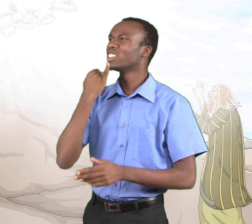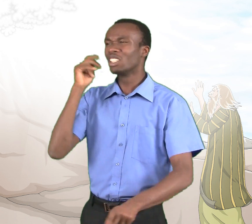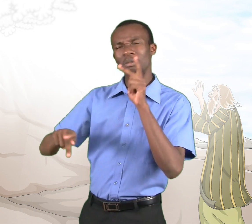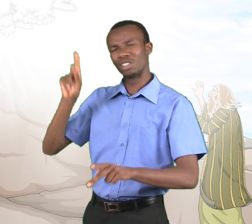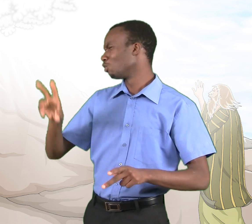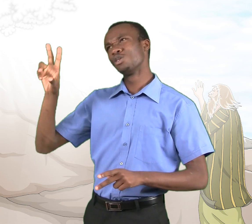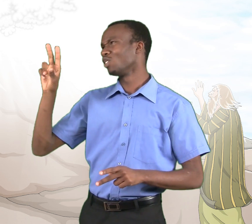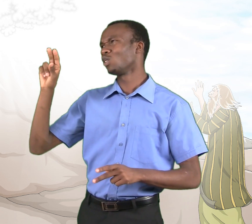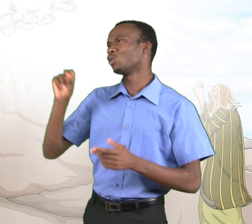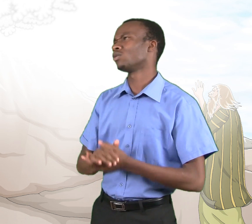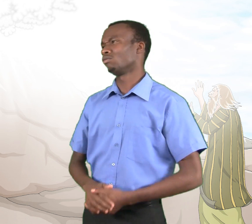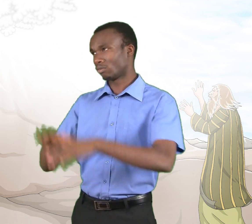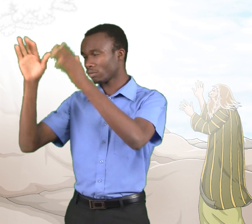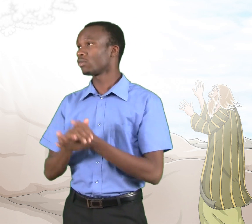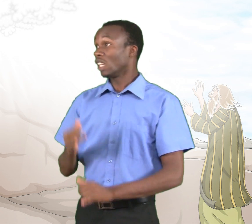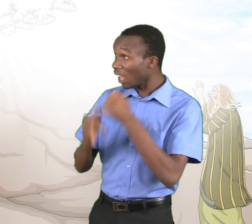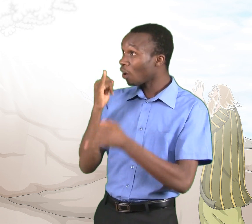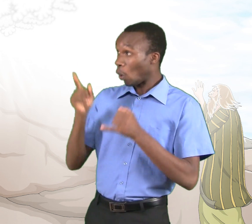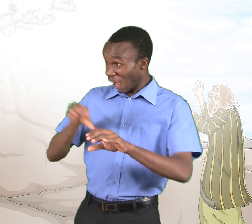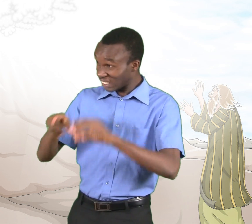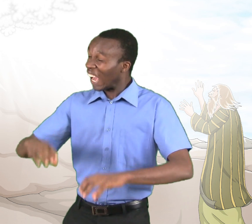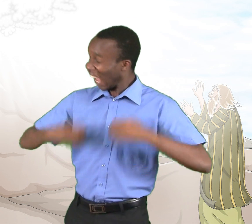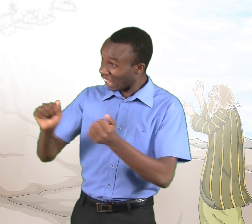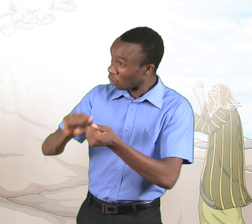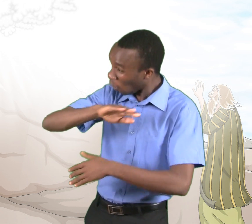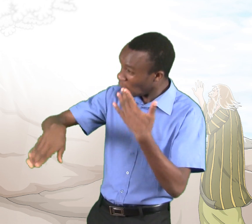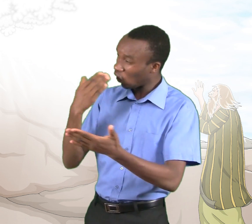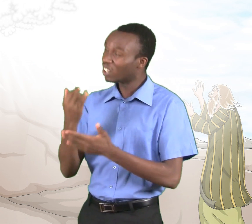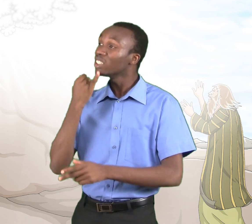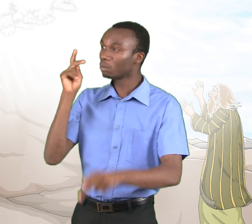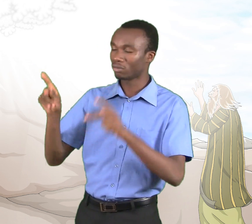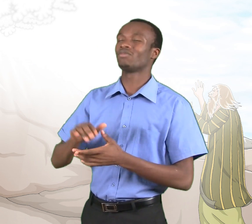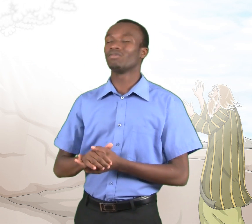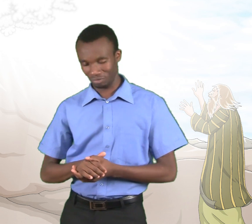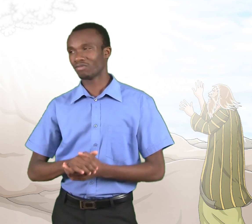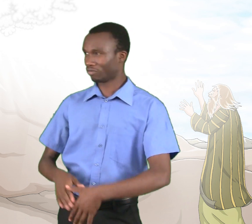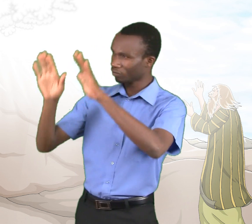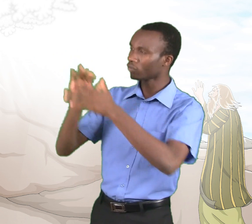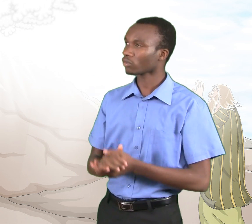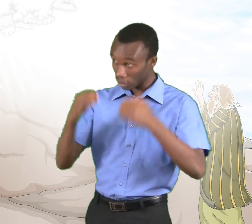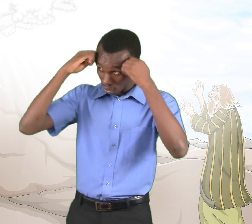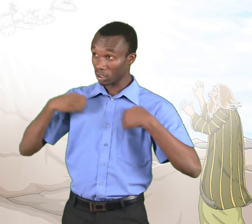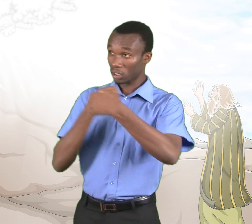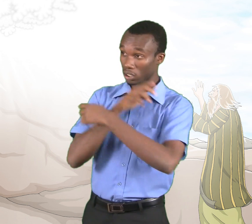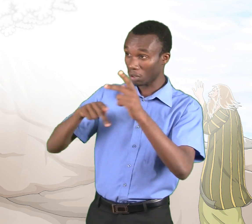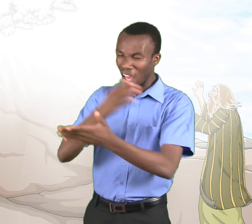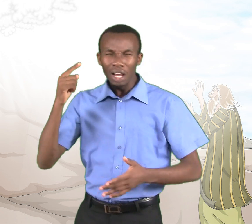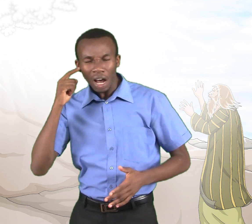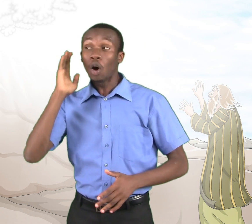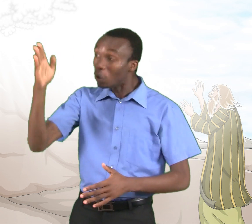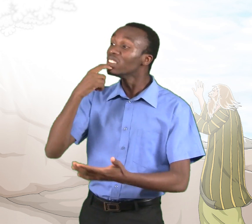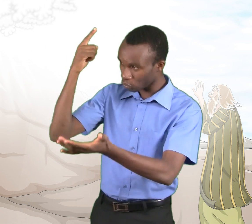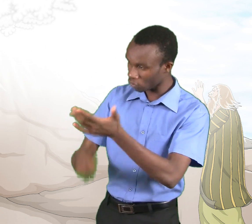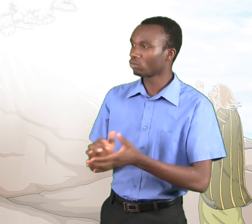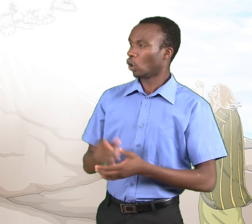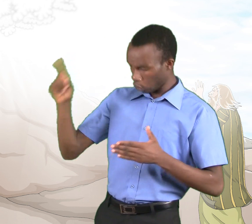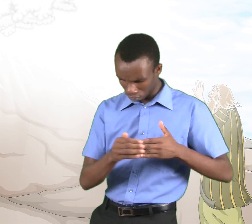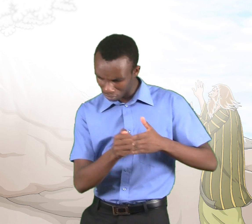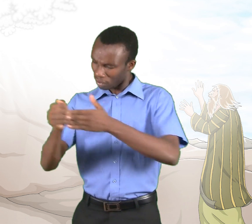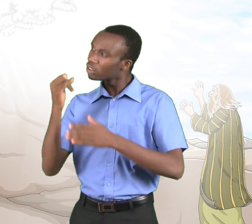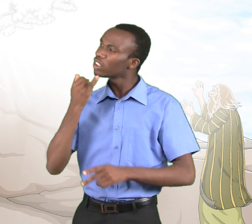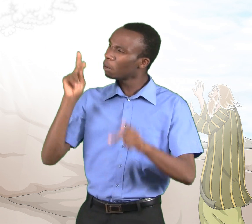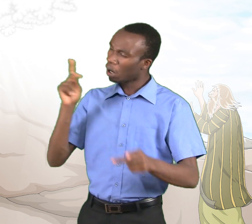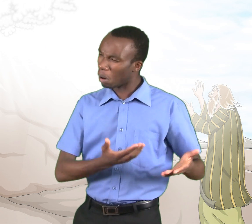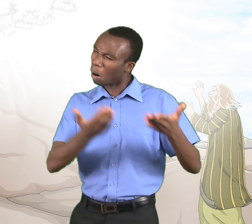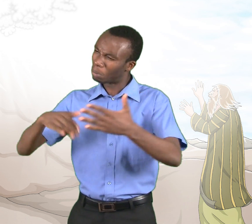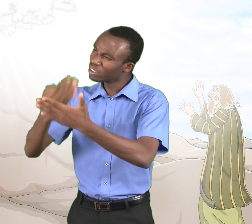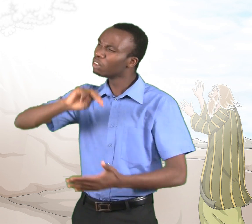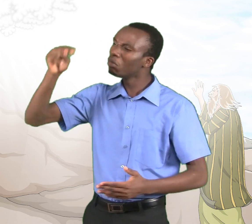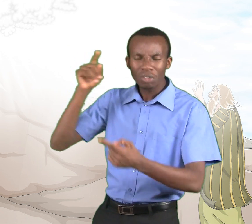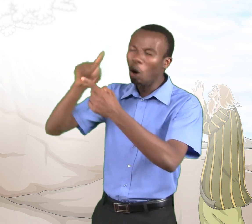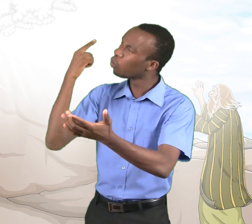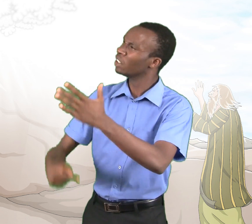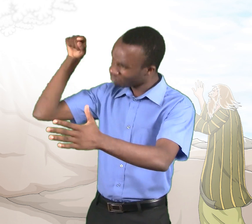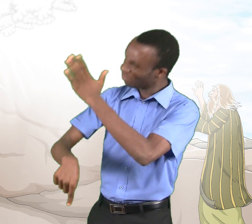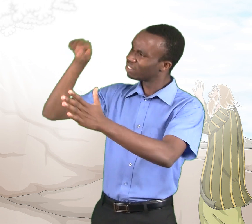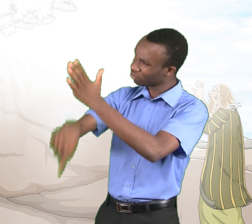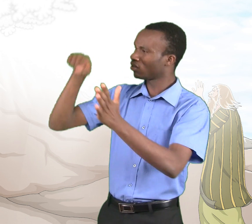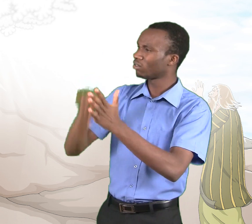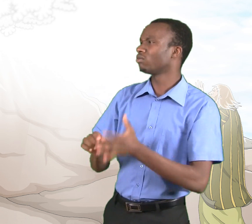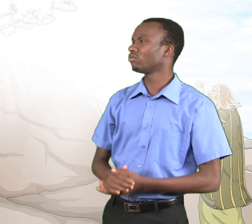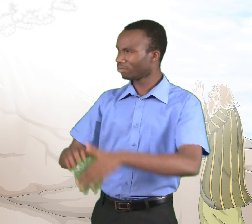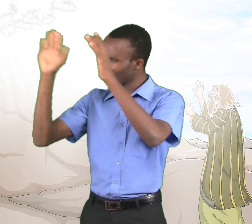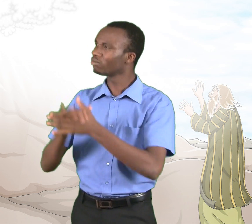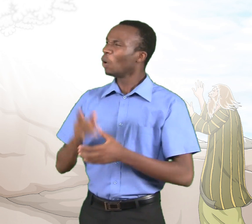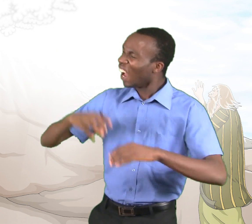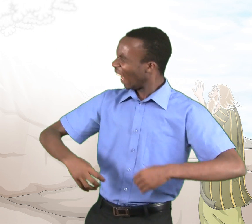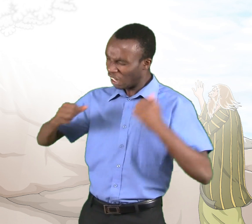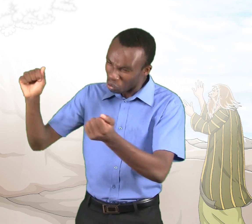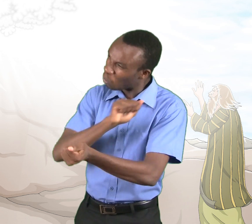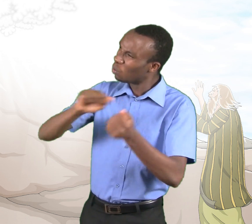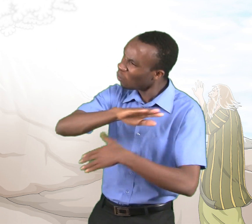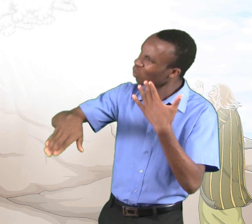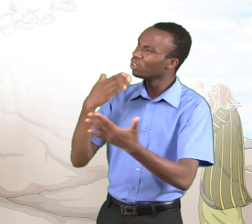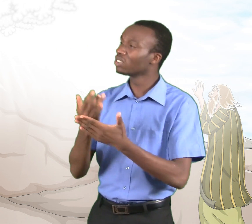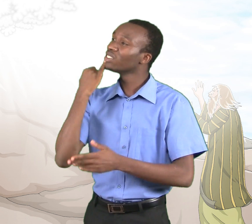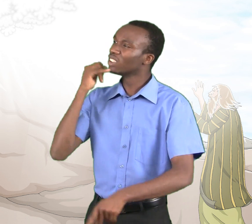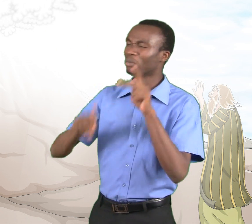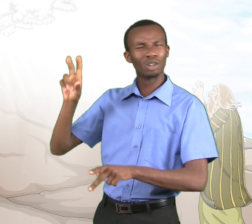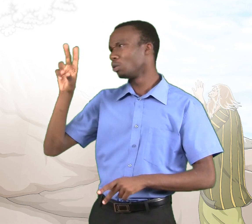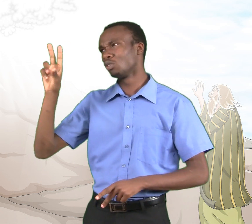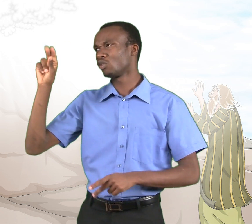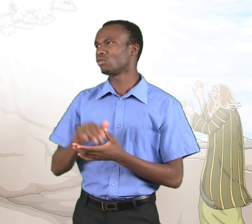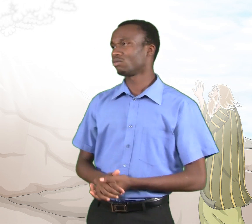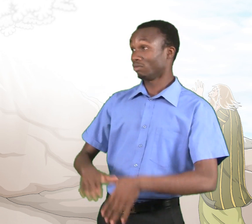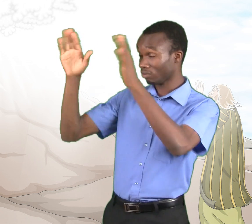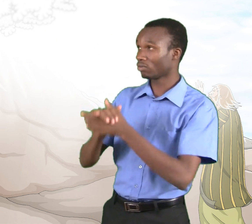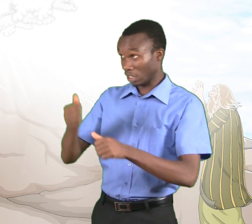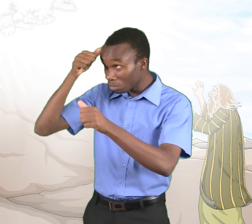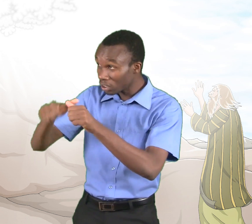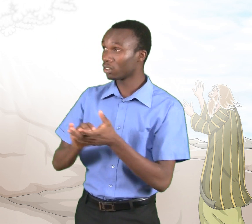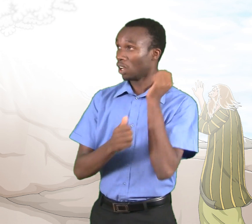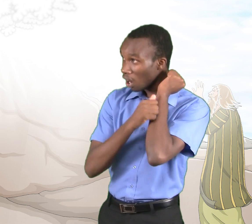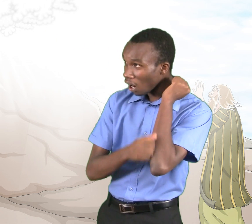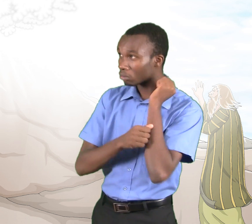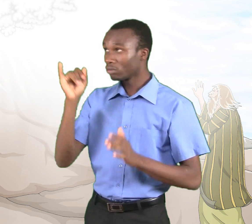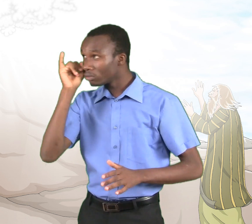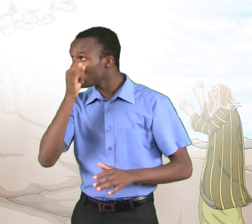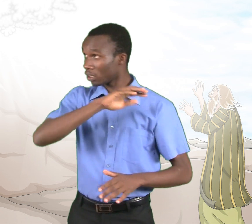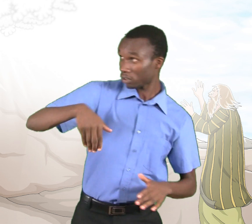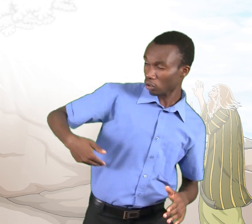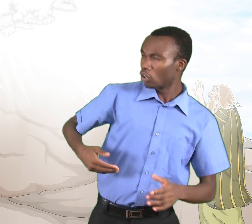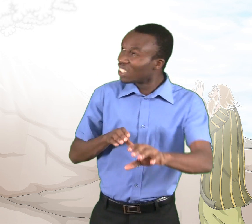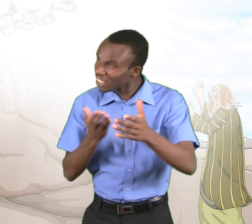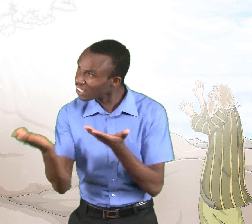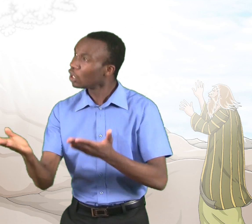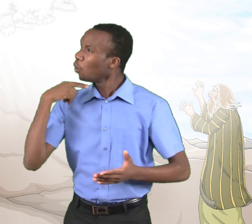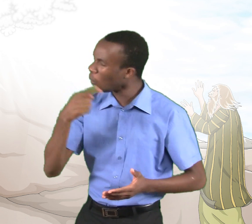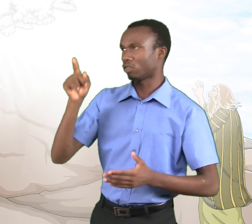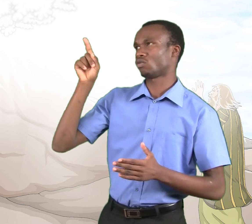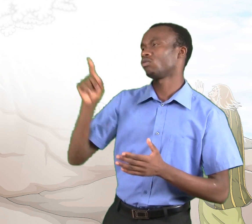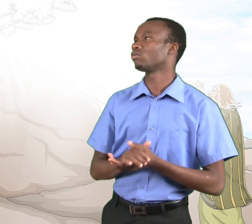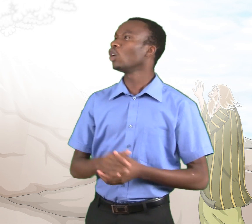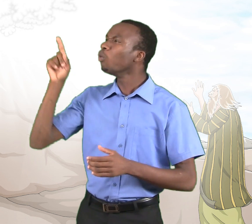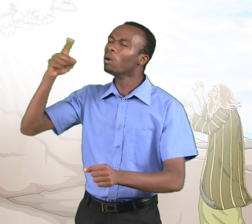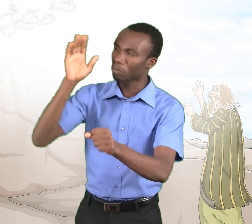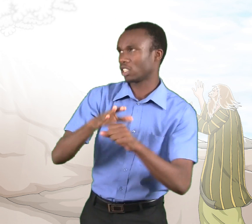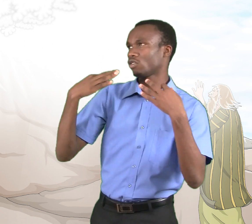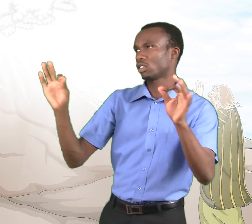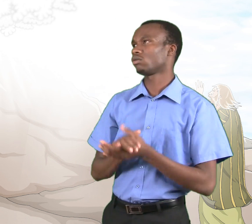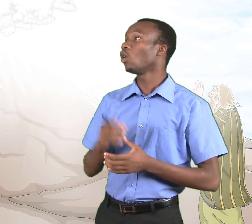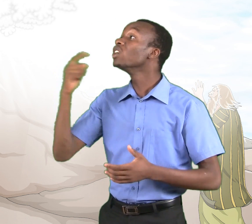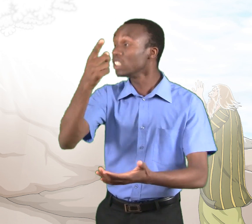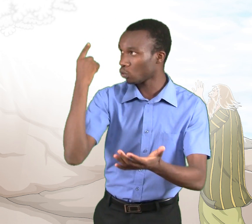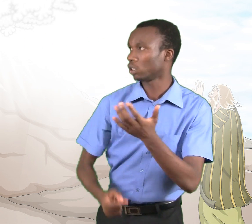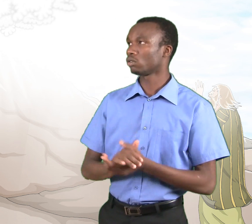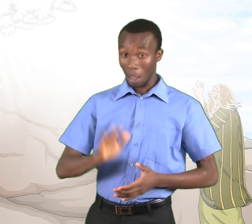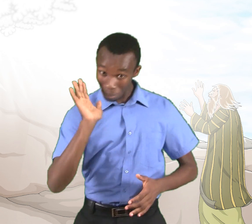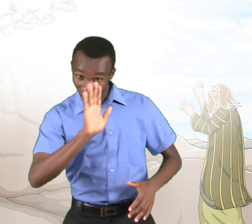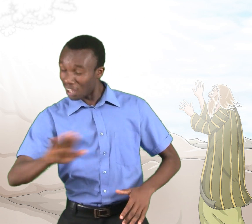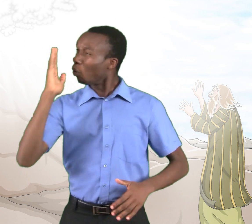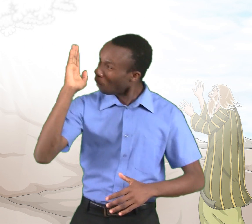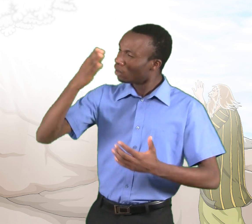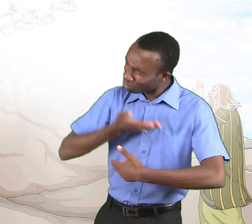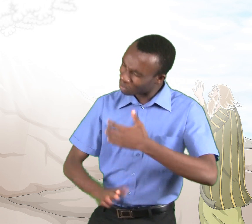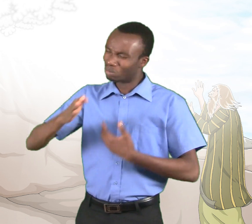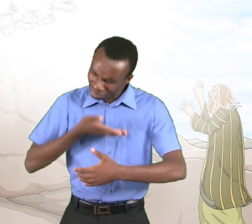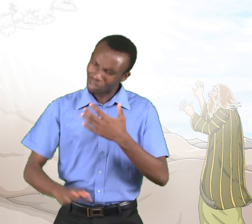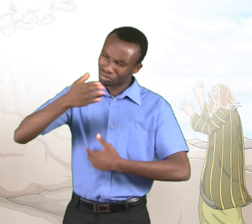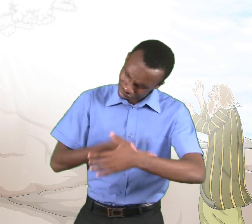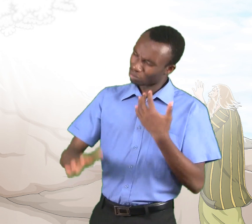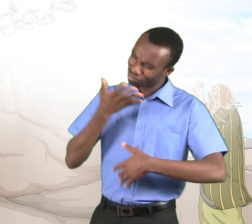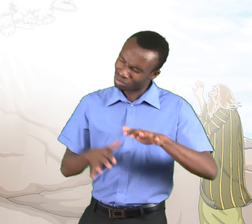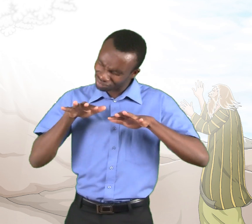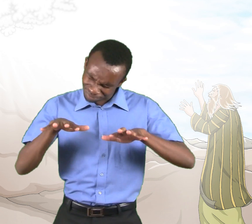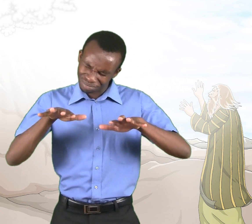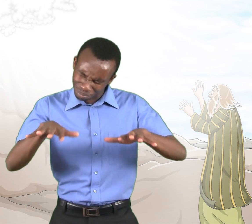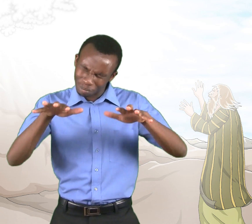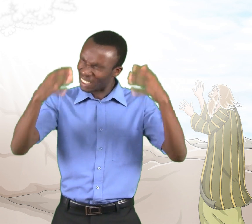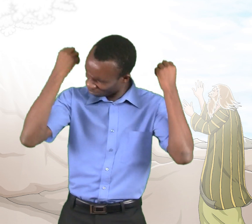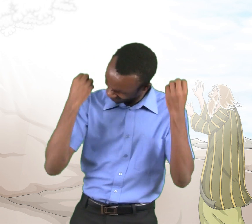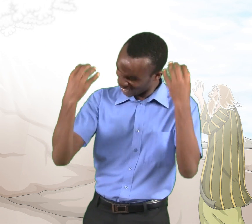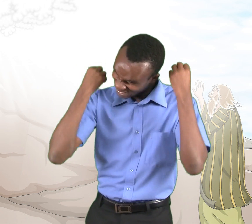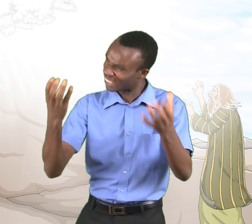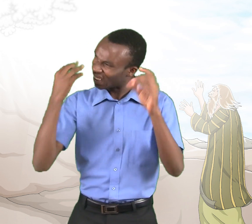Why should the Egyptians declare, ‘He brought them out with evil intent, to kill them in the mountains and wipe them from the face of the earth’? Turn from Your fierce anger and relent from doing harm to Your people.